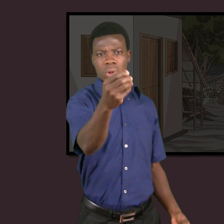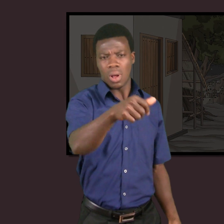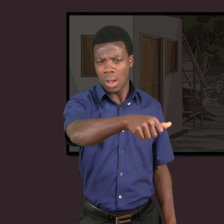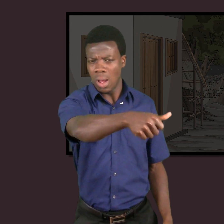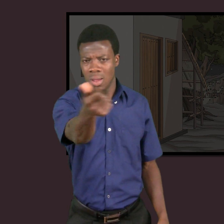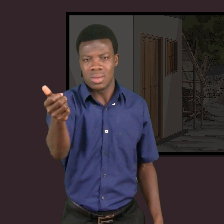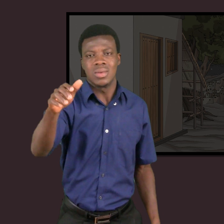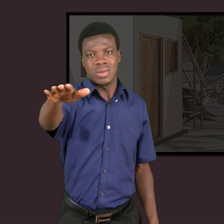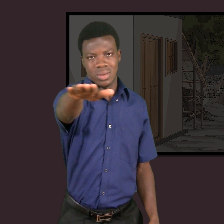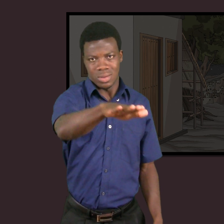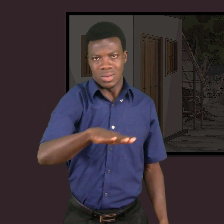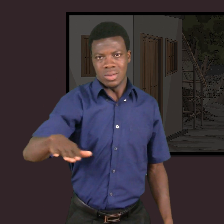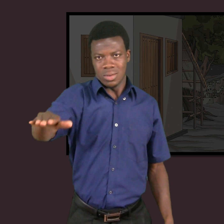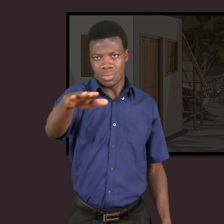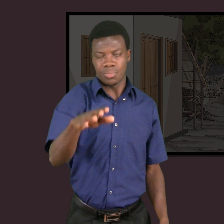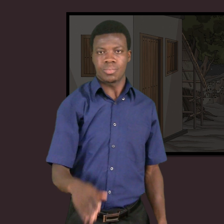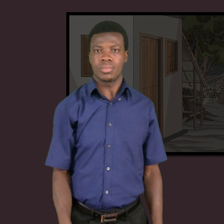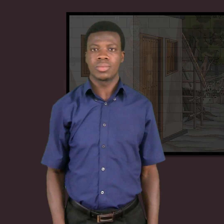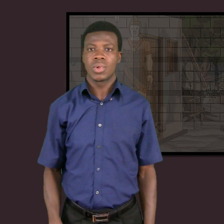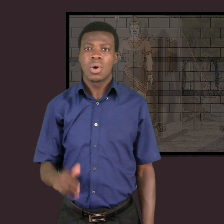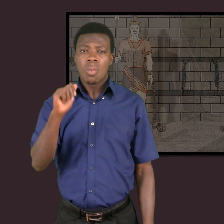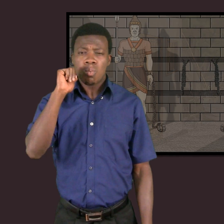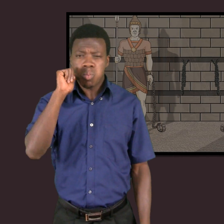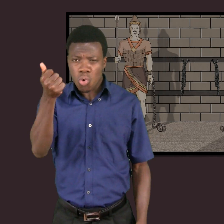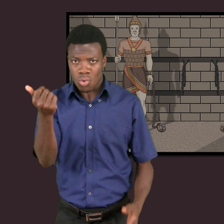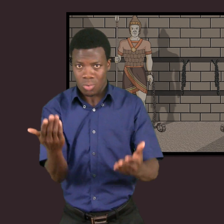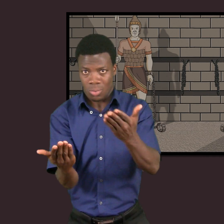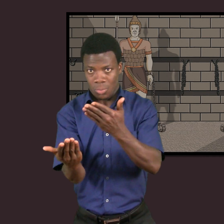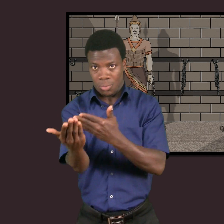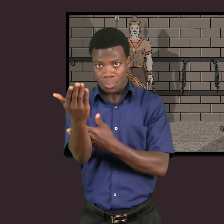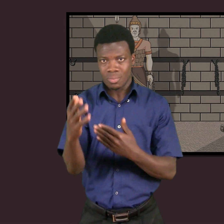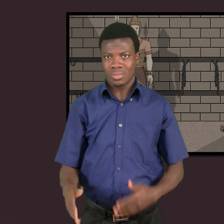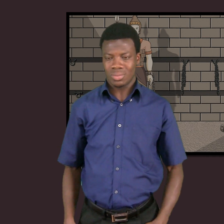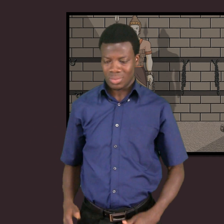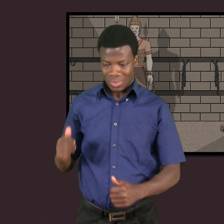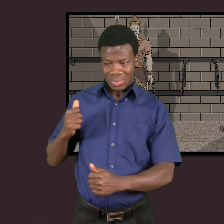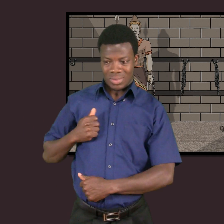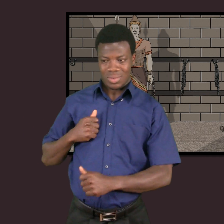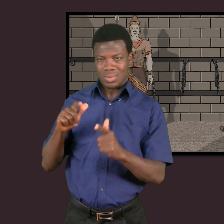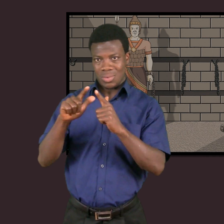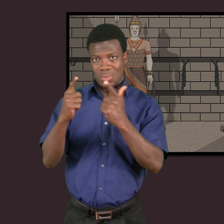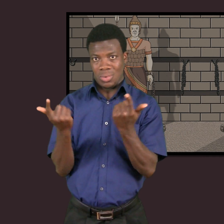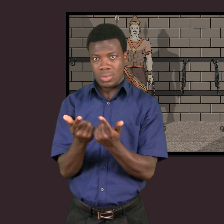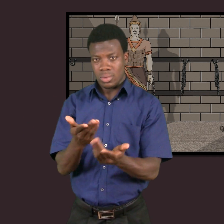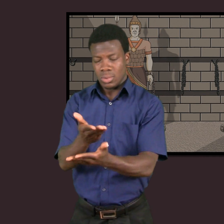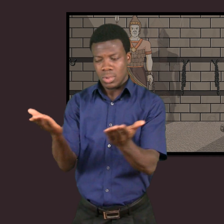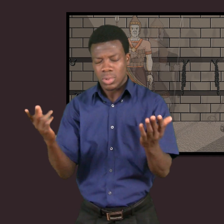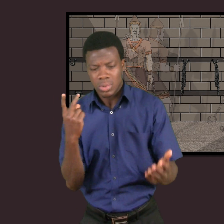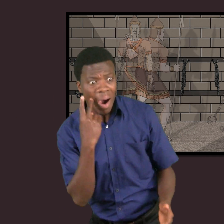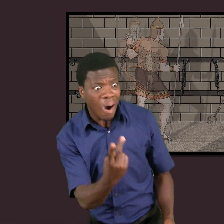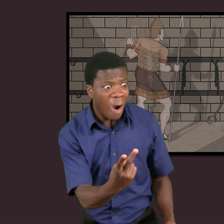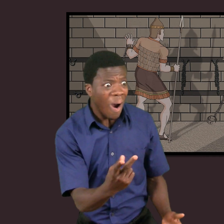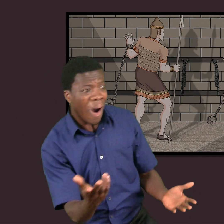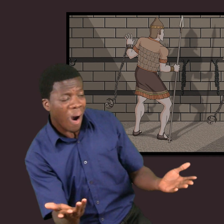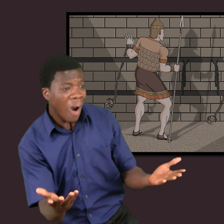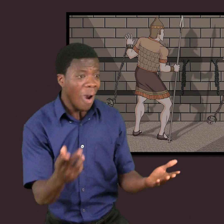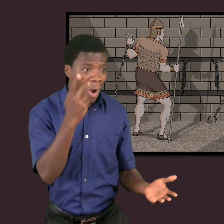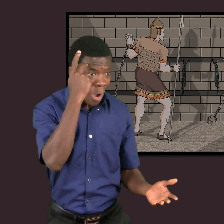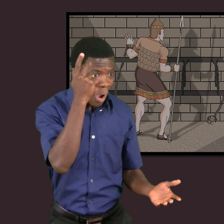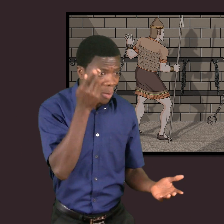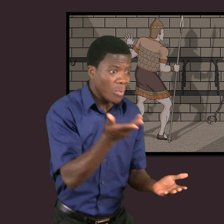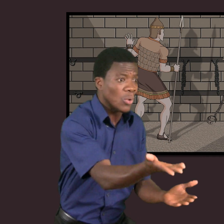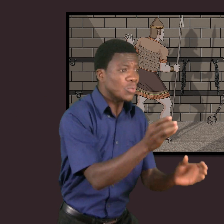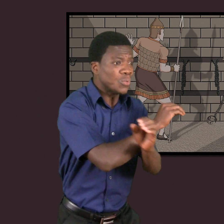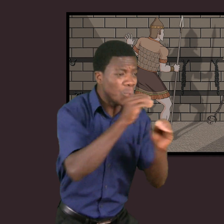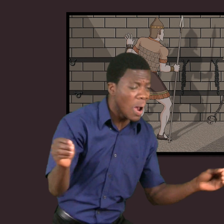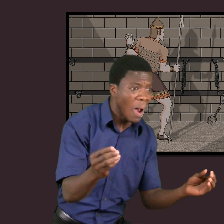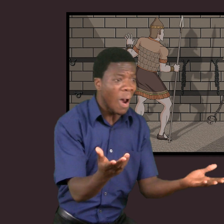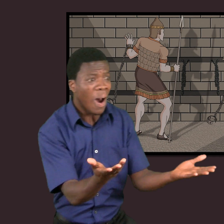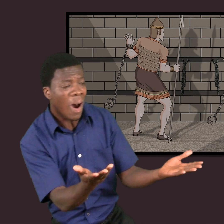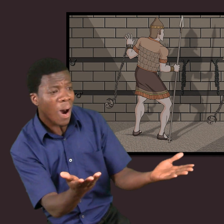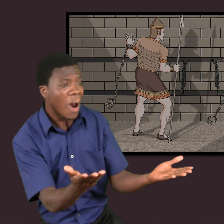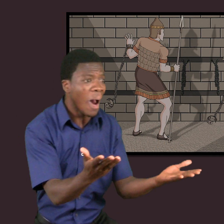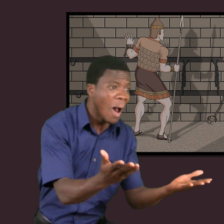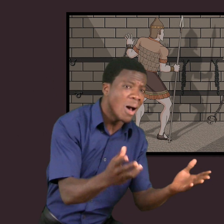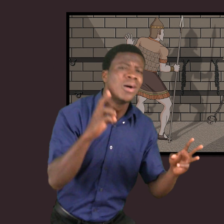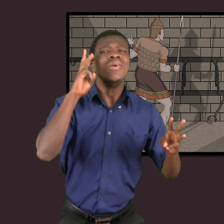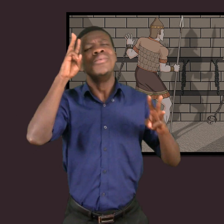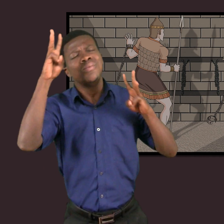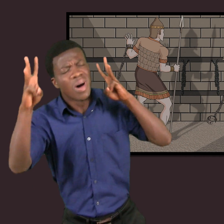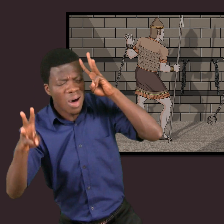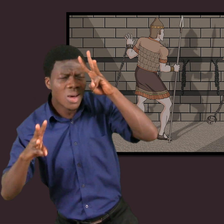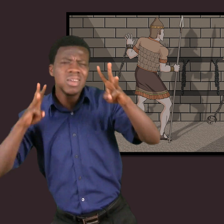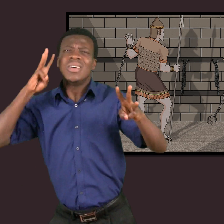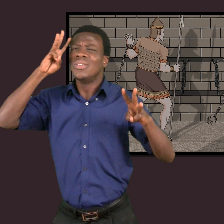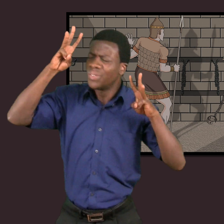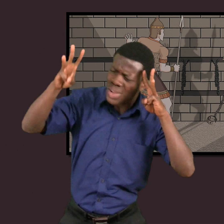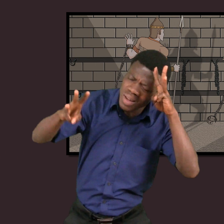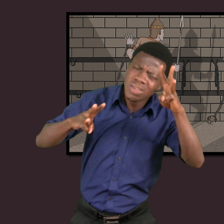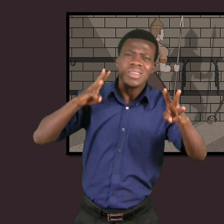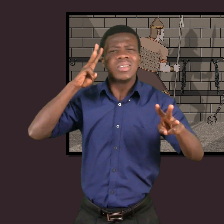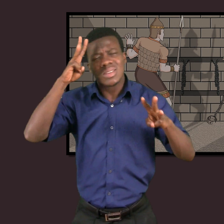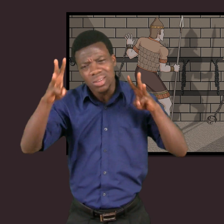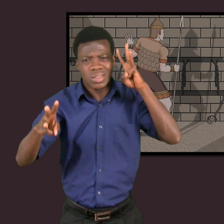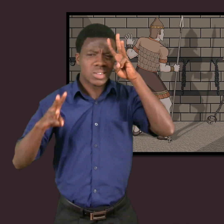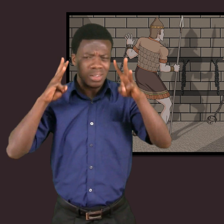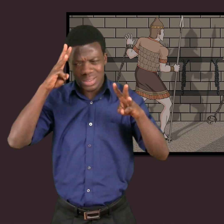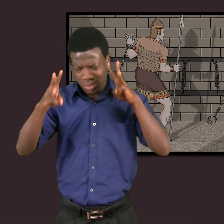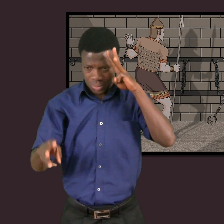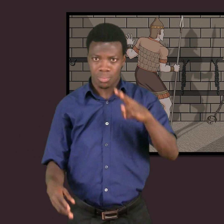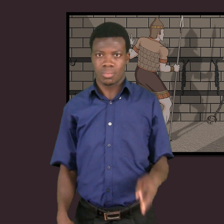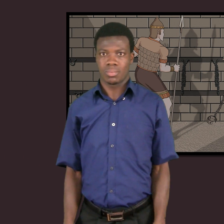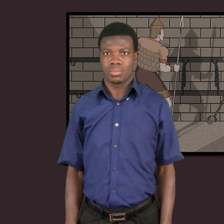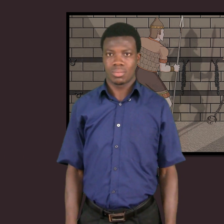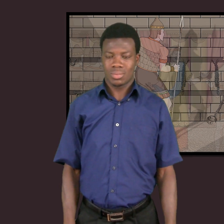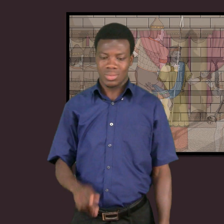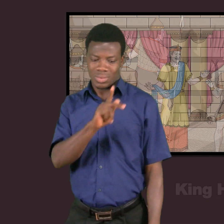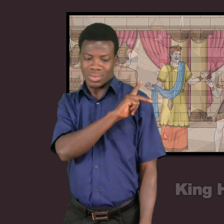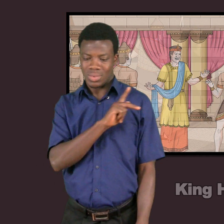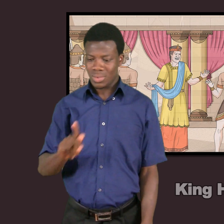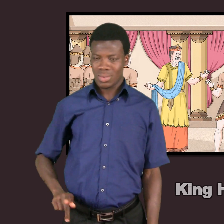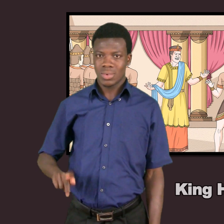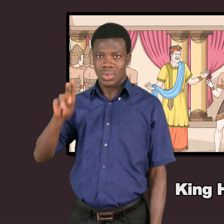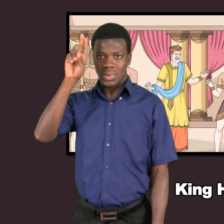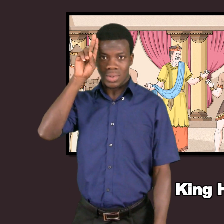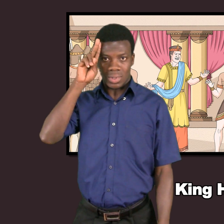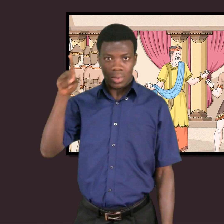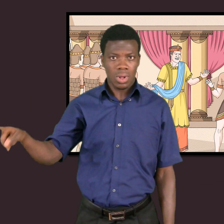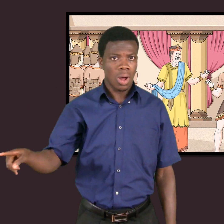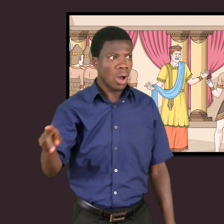At daybreak there was no small commotion among the soldiers as to what had become of Peter.